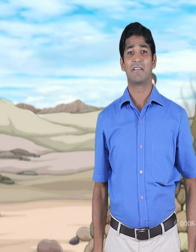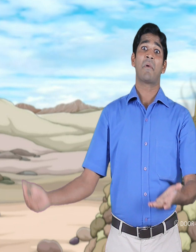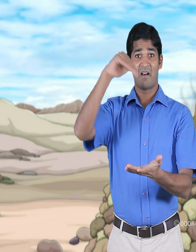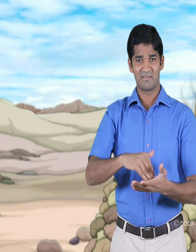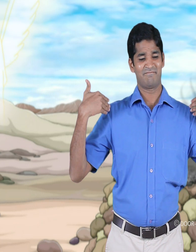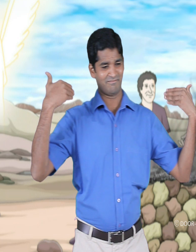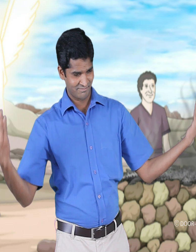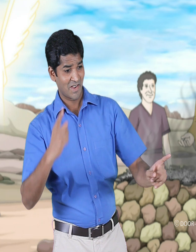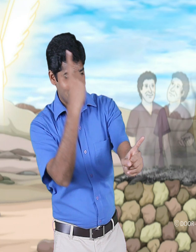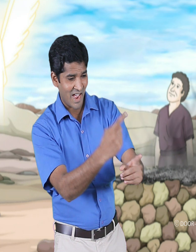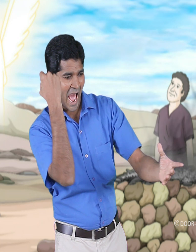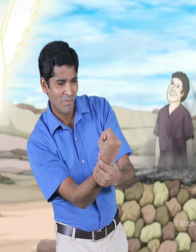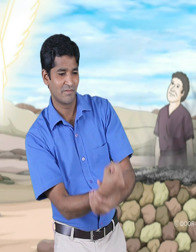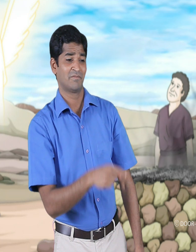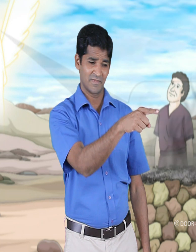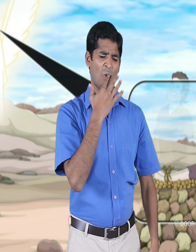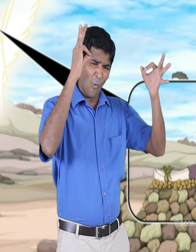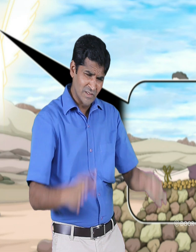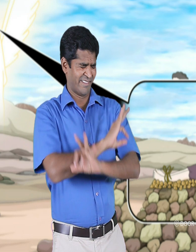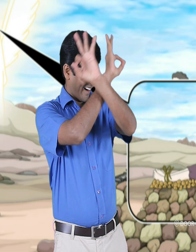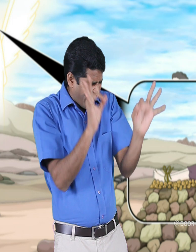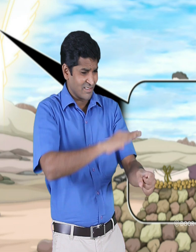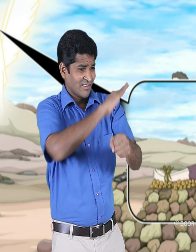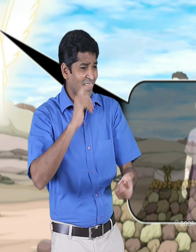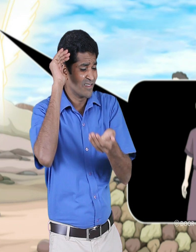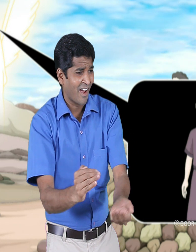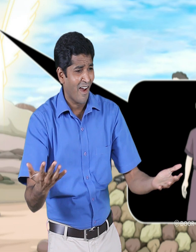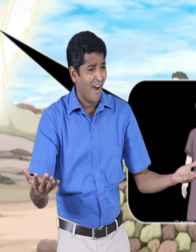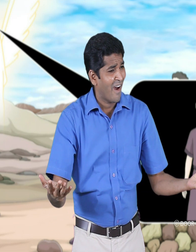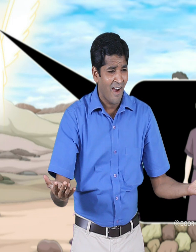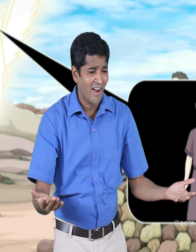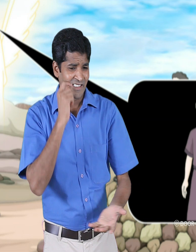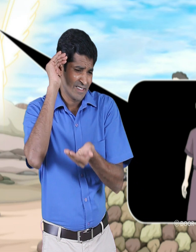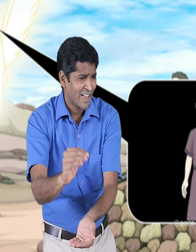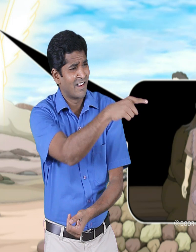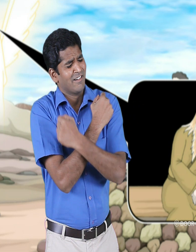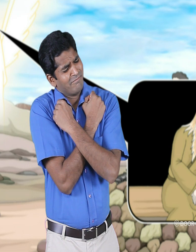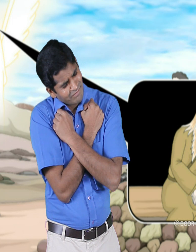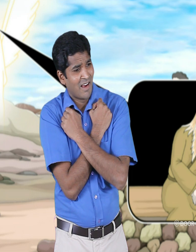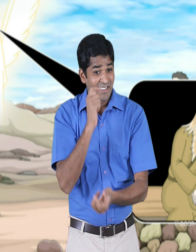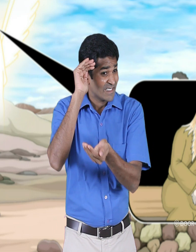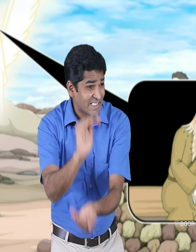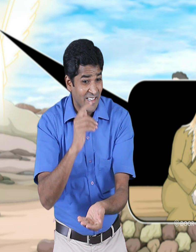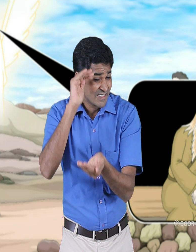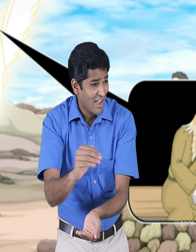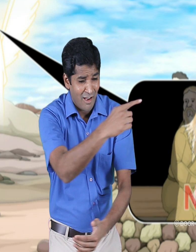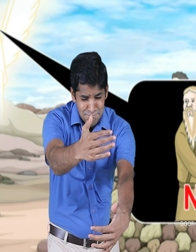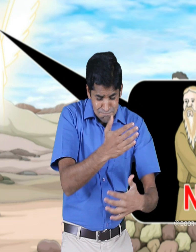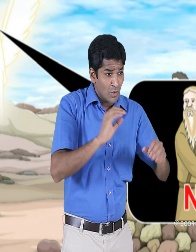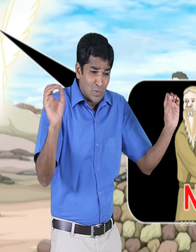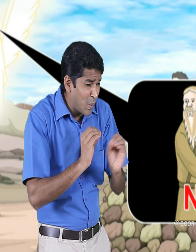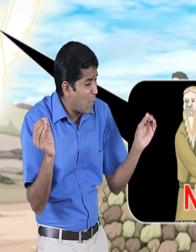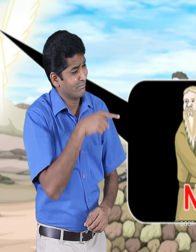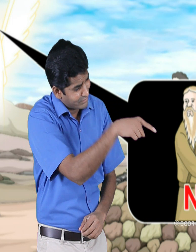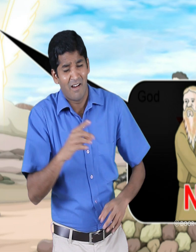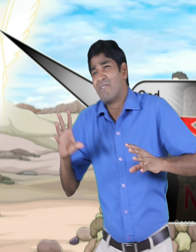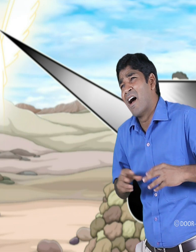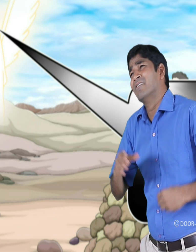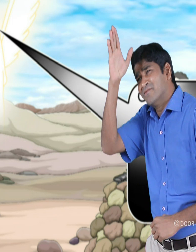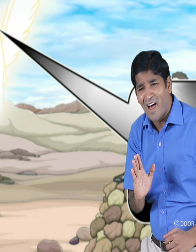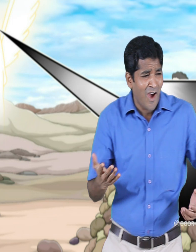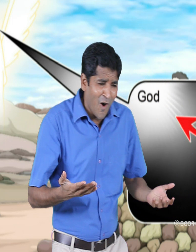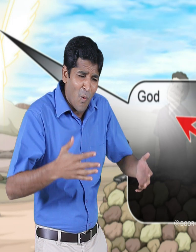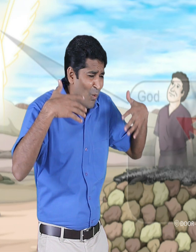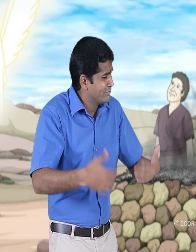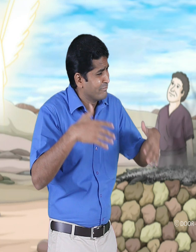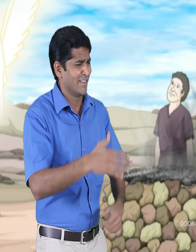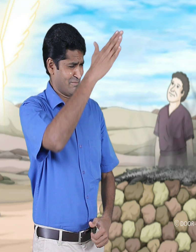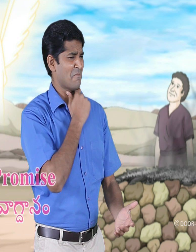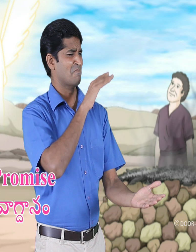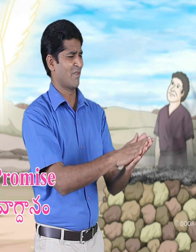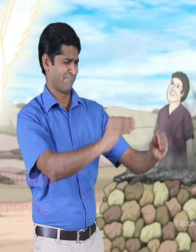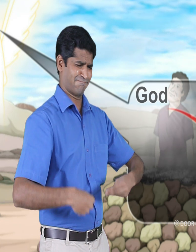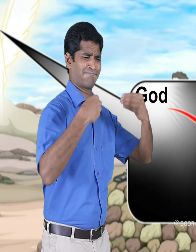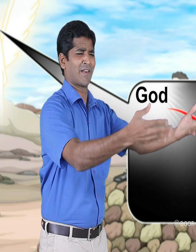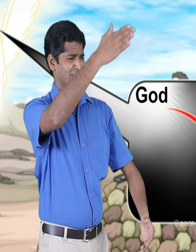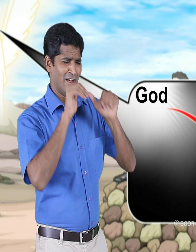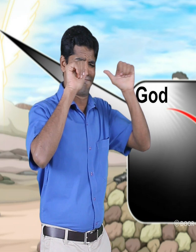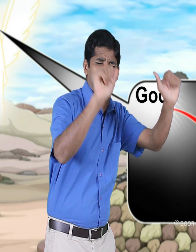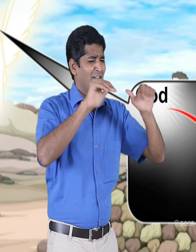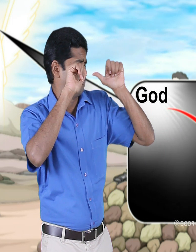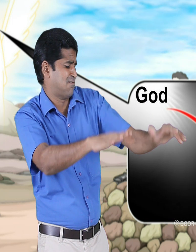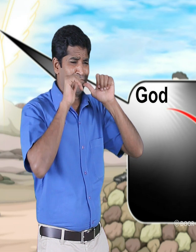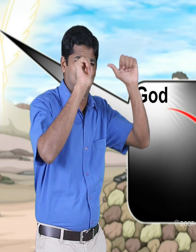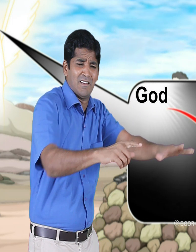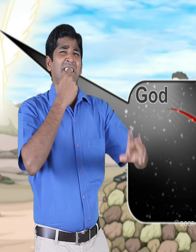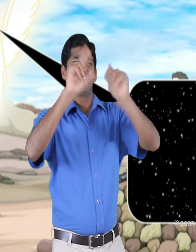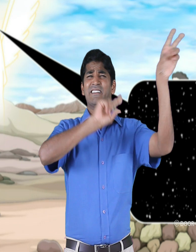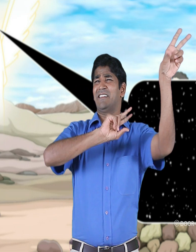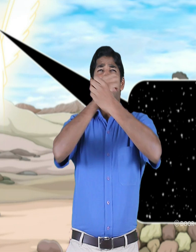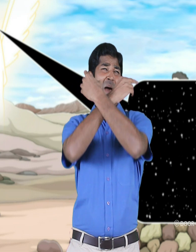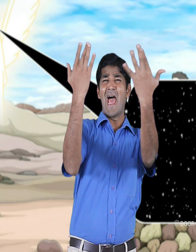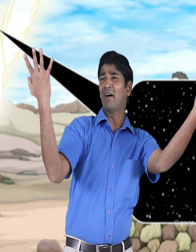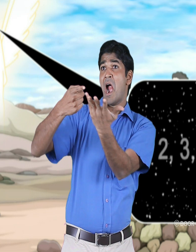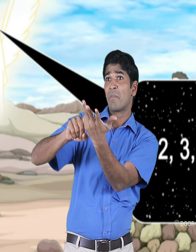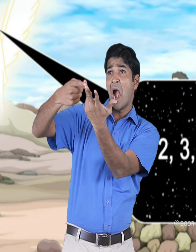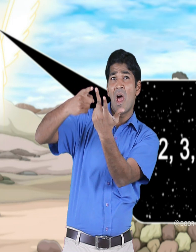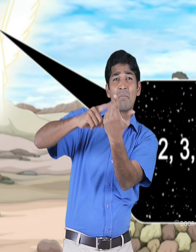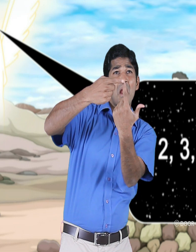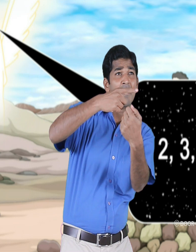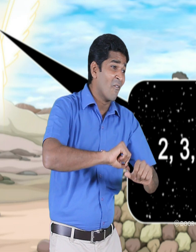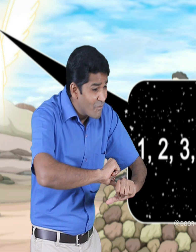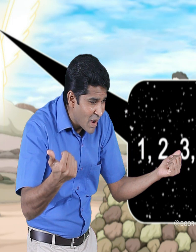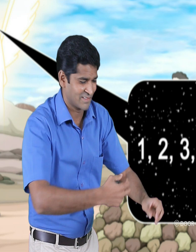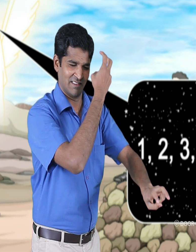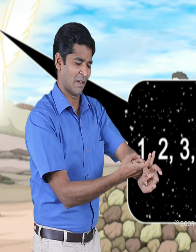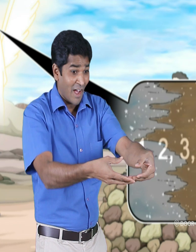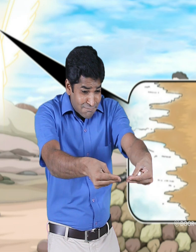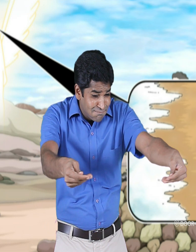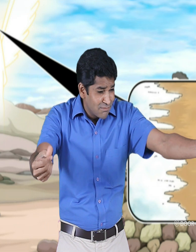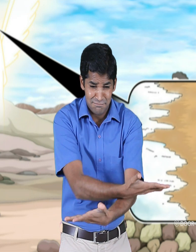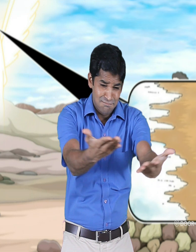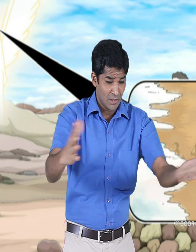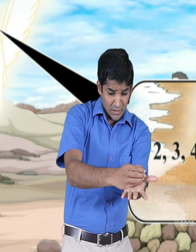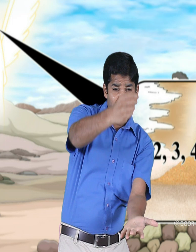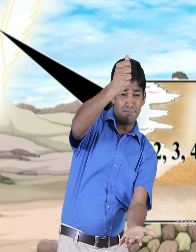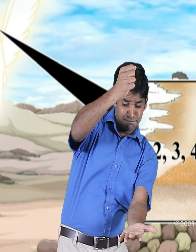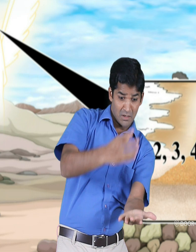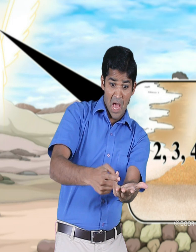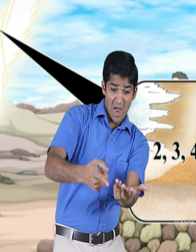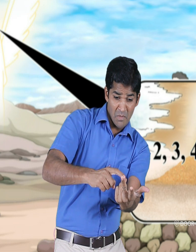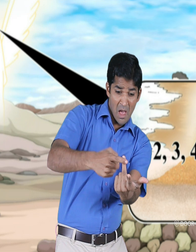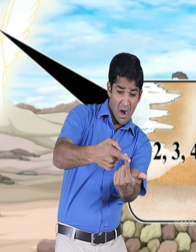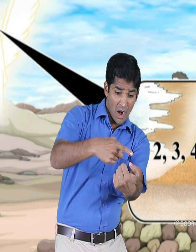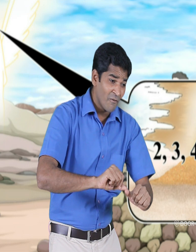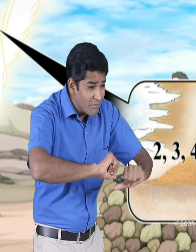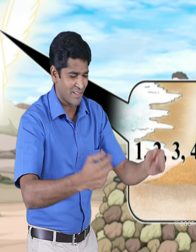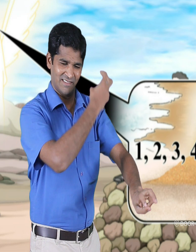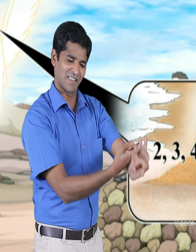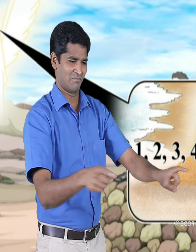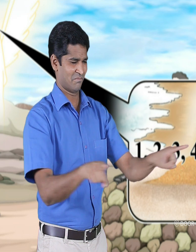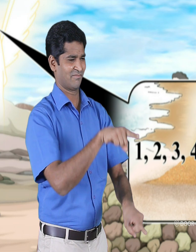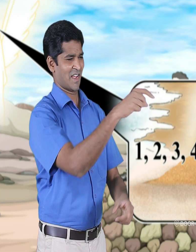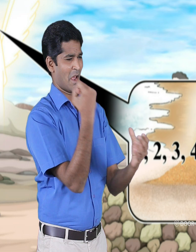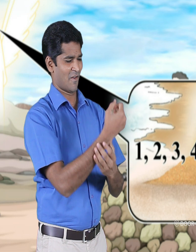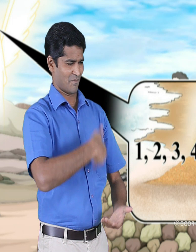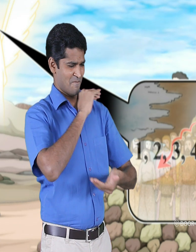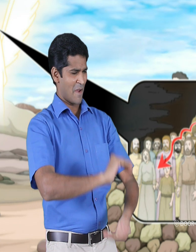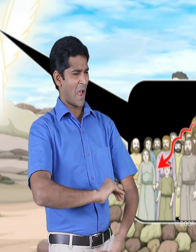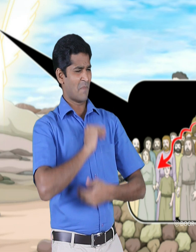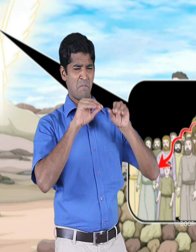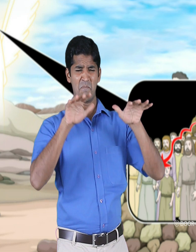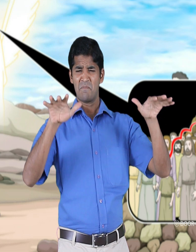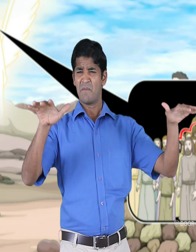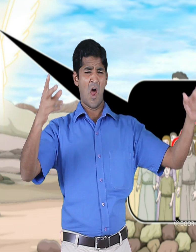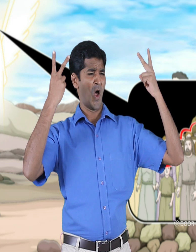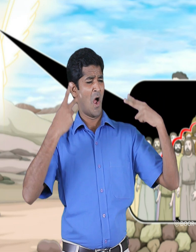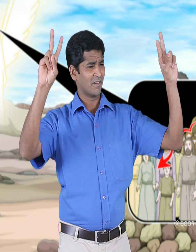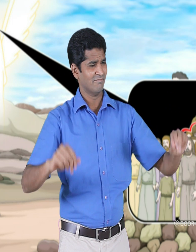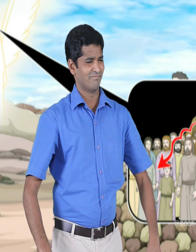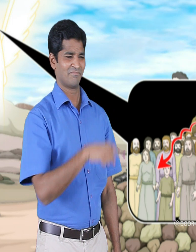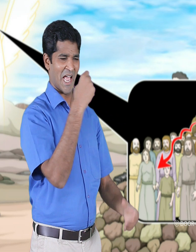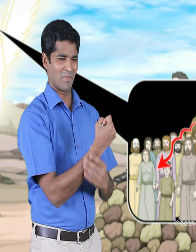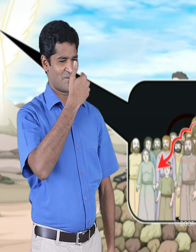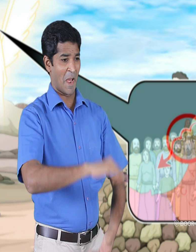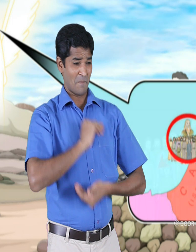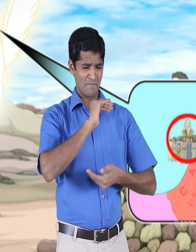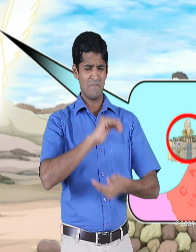And the angel of the LORD called to Abraham from heaven a second time, saying, “By Myself I have sworn, declares the LORD, that because you have done this and have not withheld your only son, I will surely bless you, and I will multiply your descendants like the stars in the sky and the sand on the seashore.